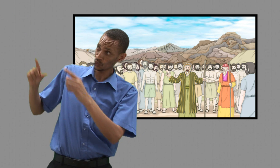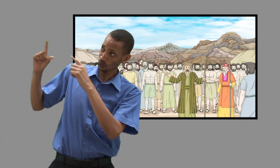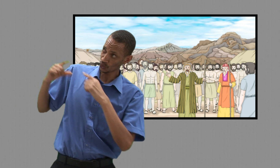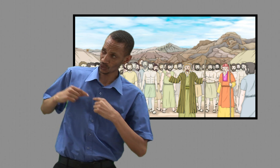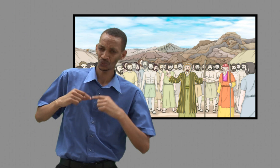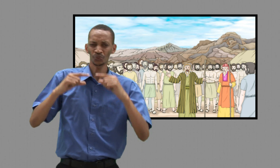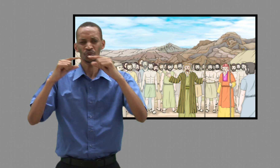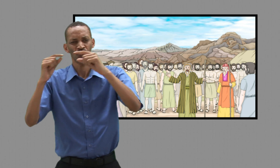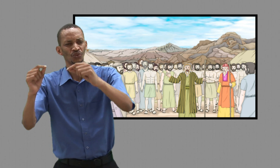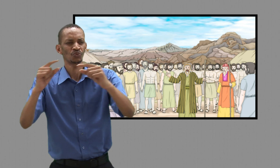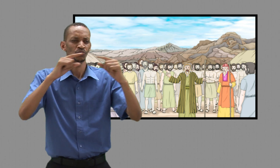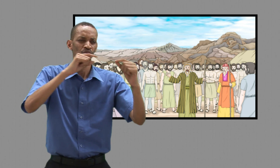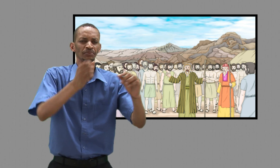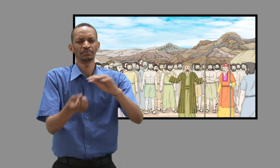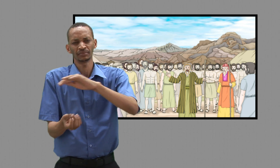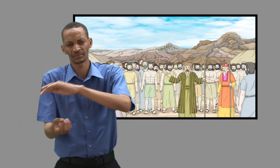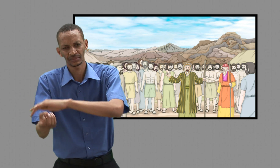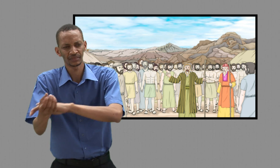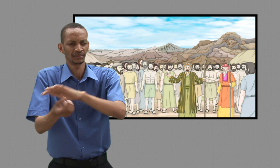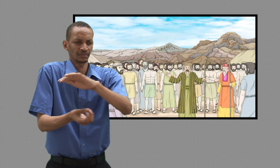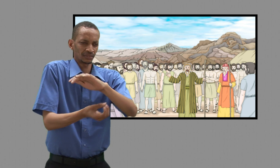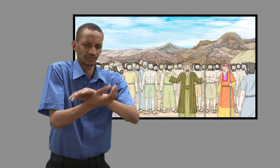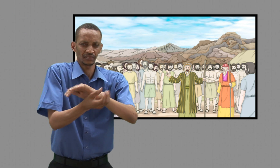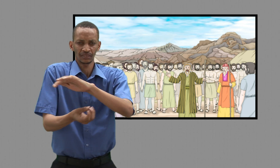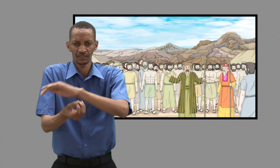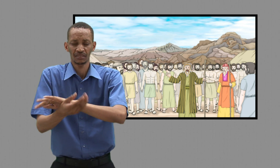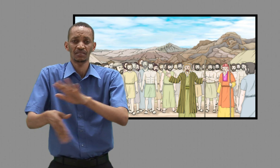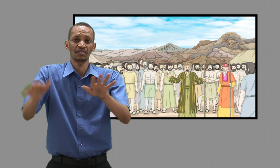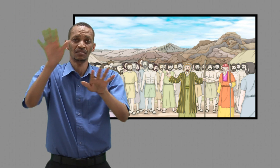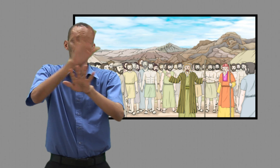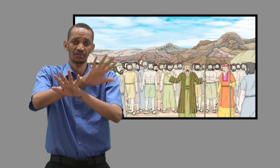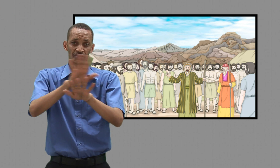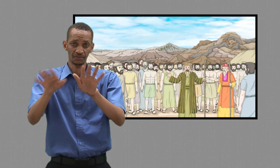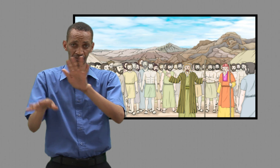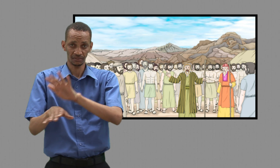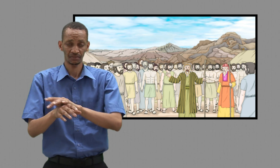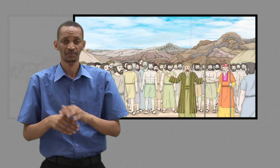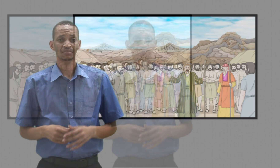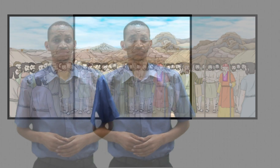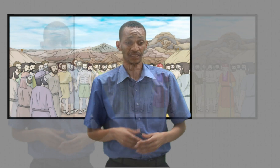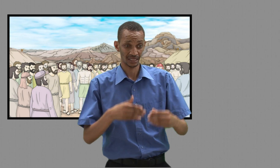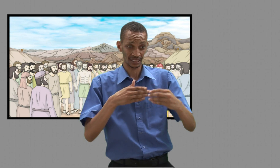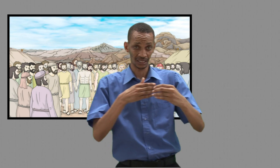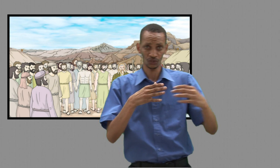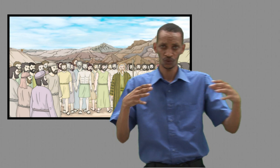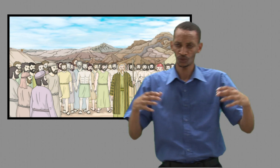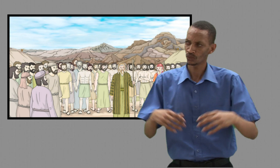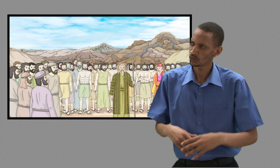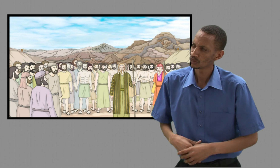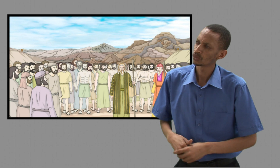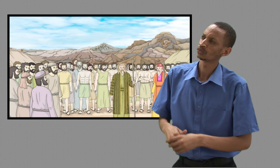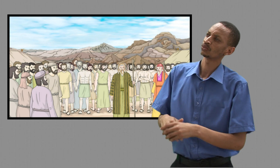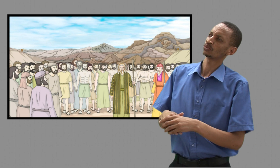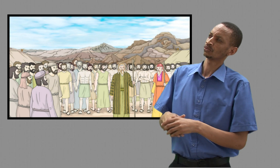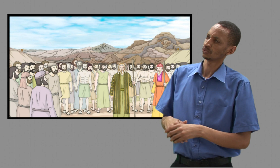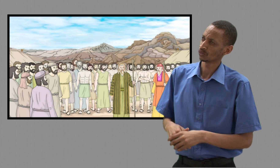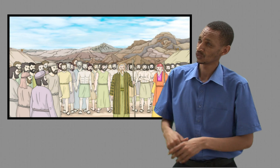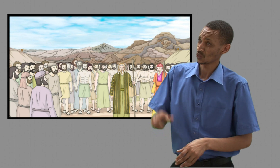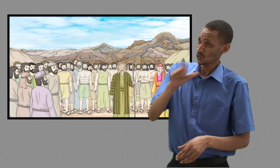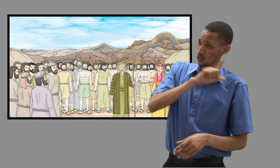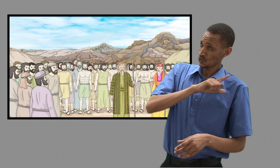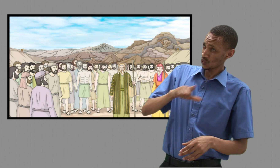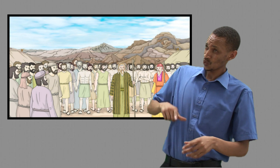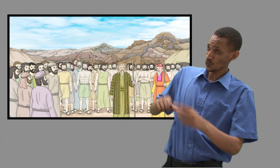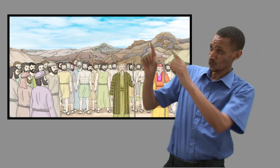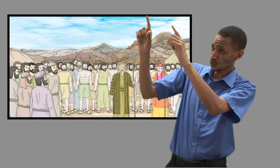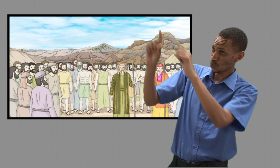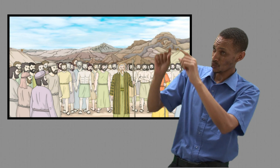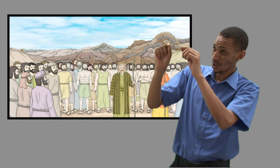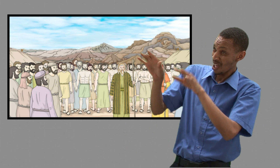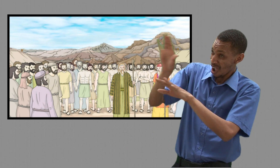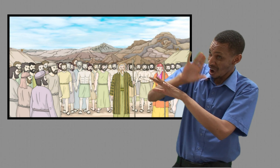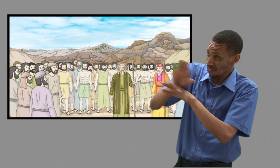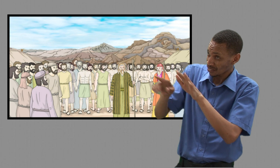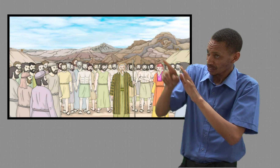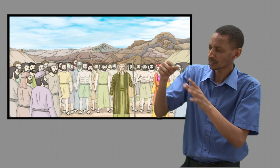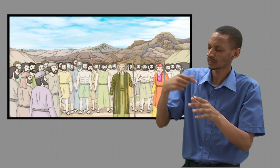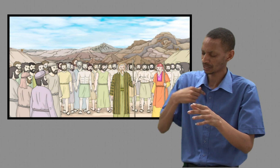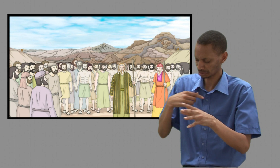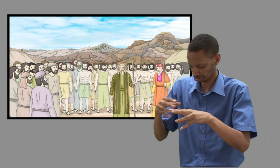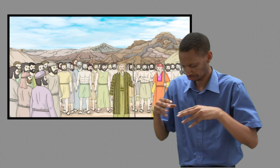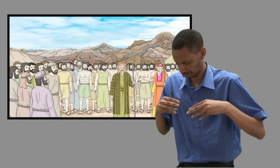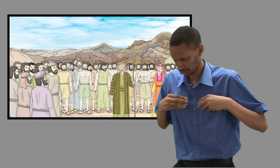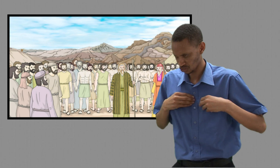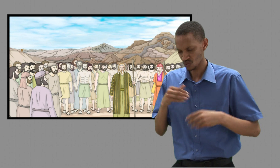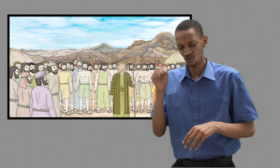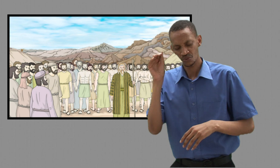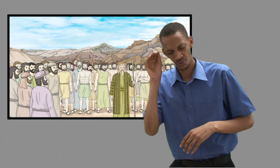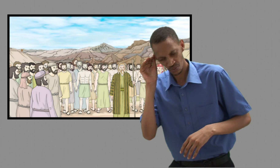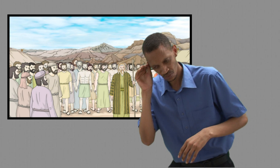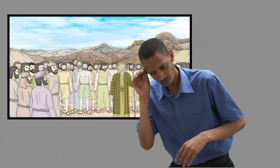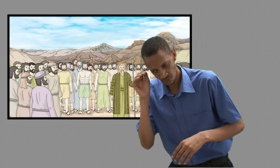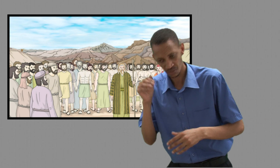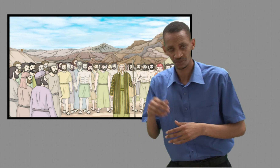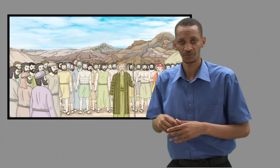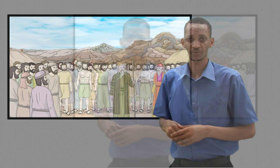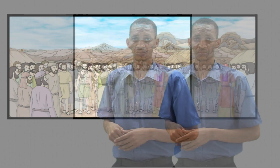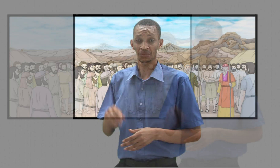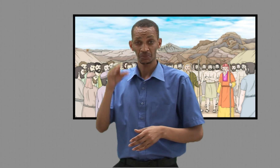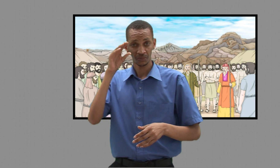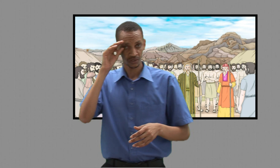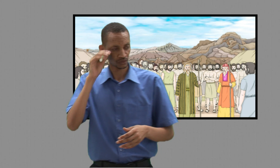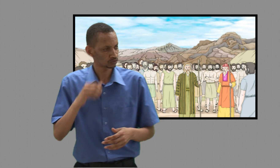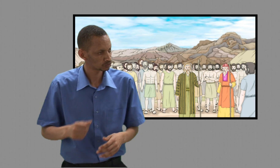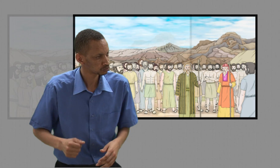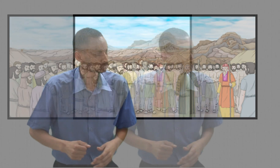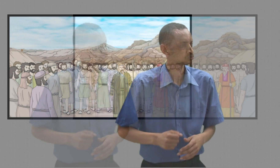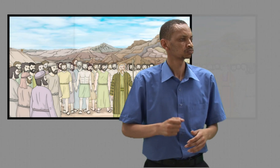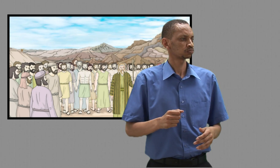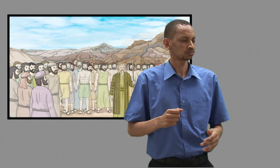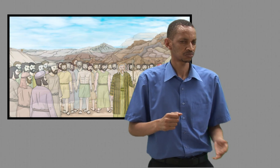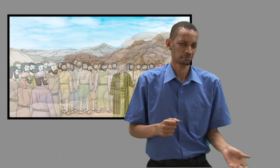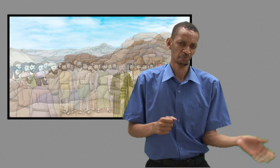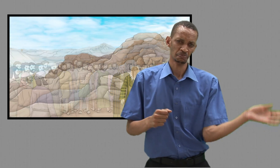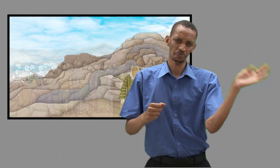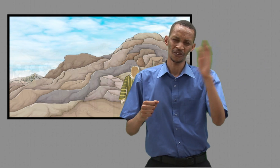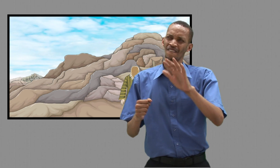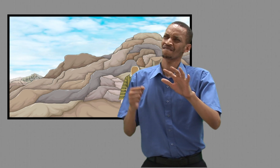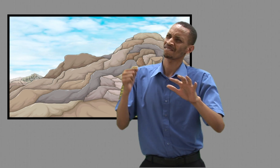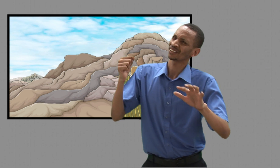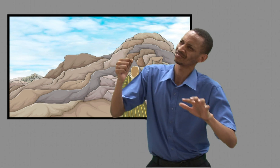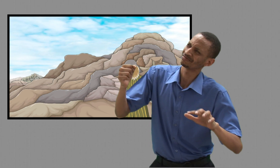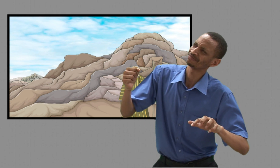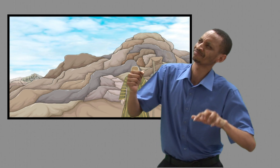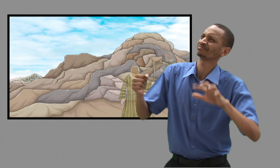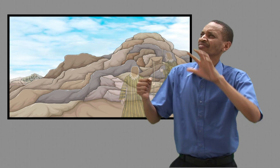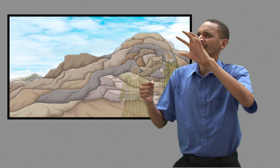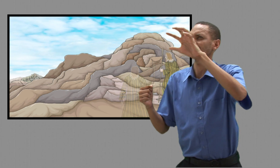And all the people answered together, “We will do everything that the LORD has spoken.”